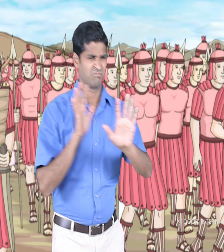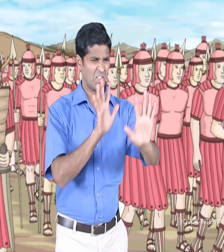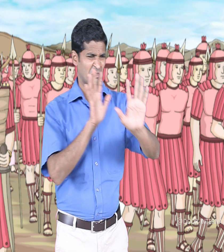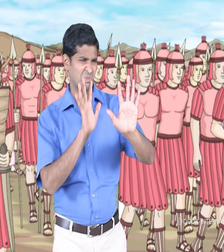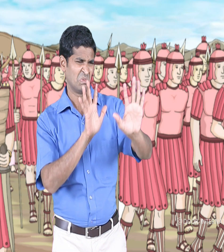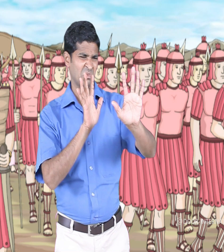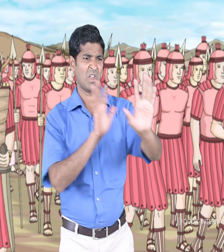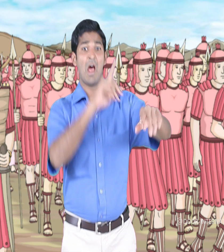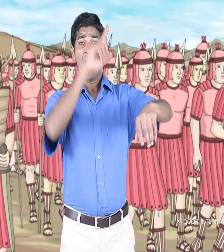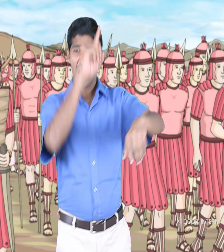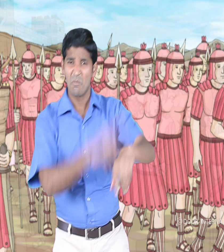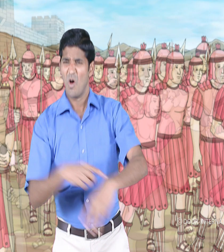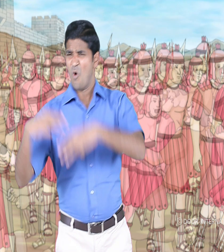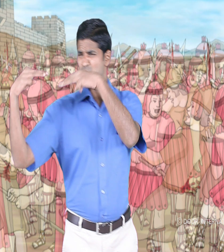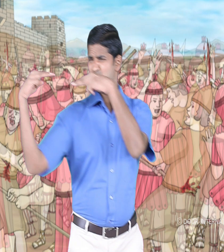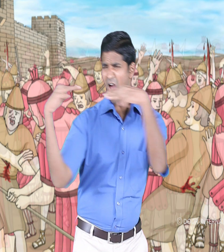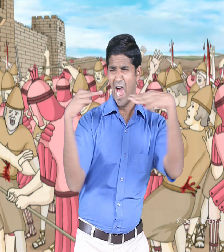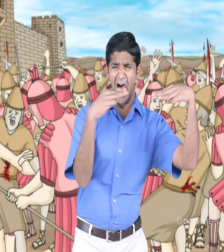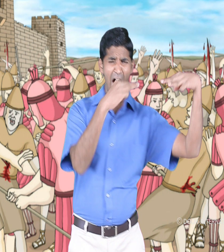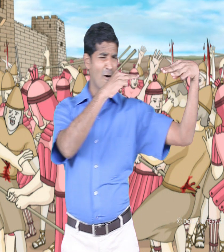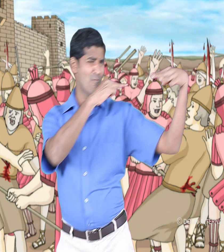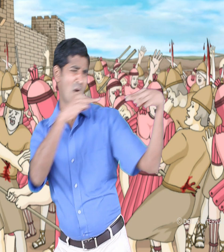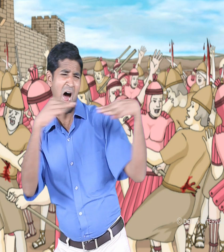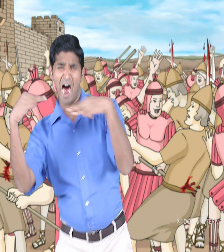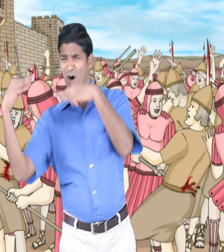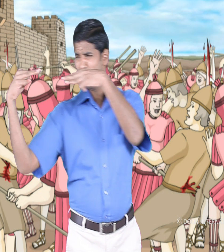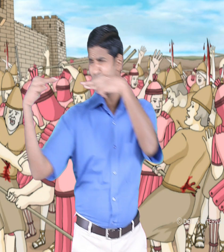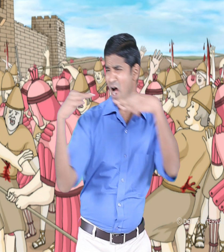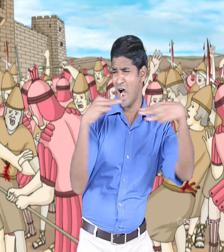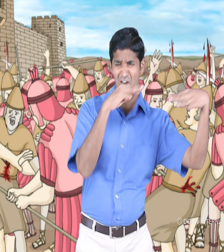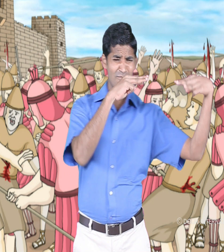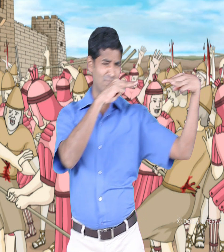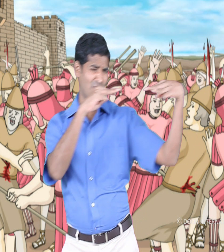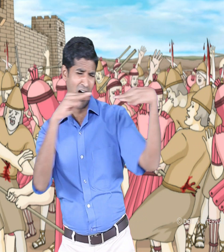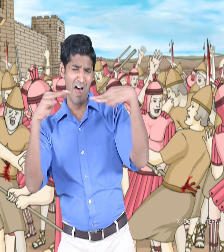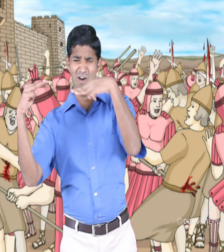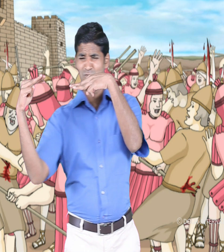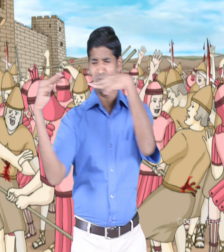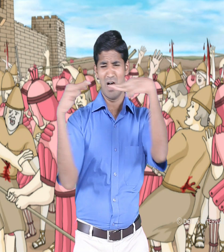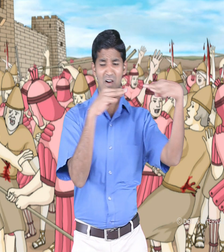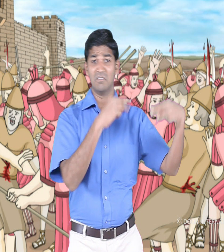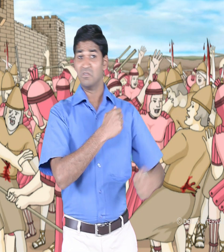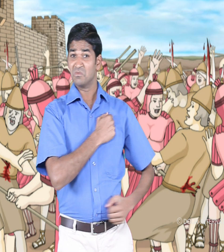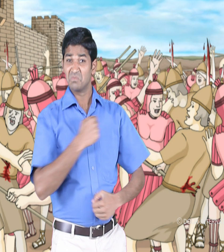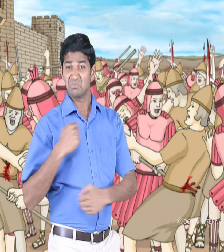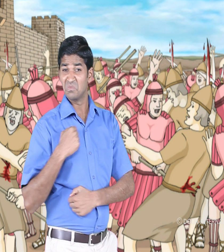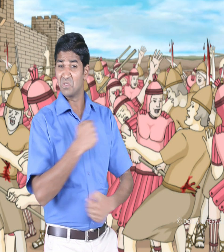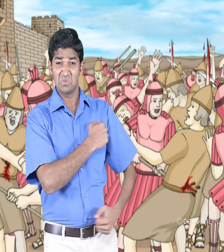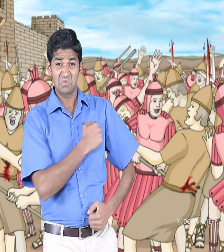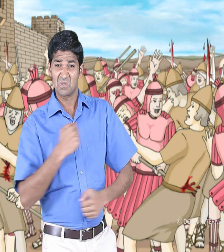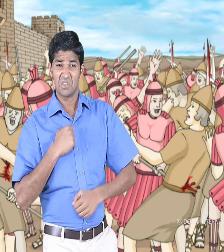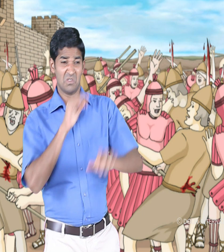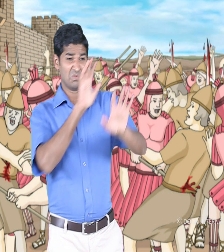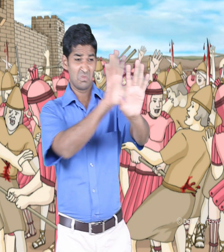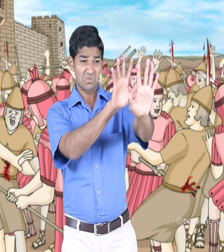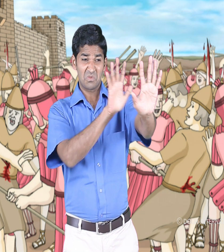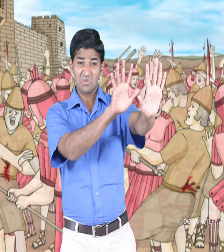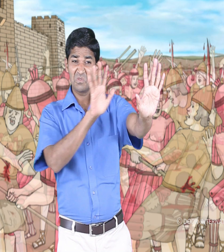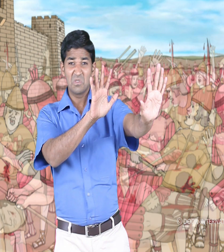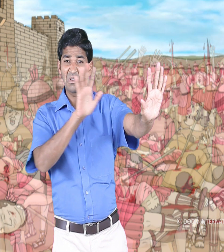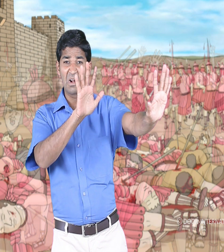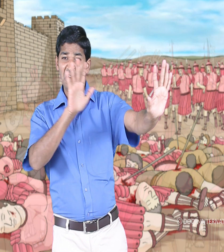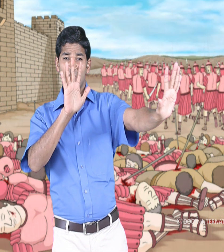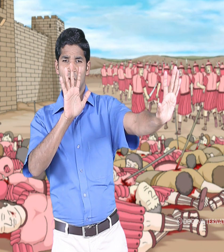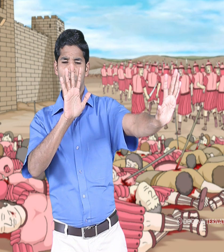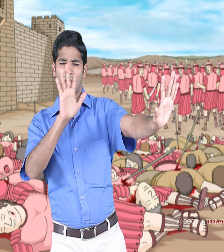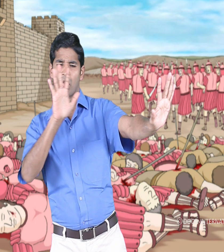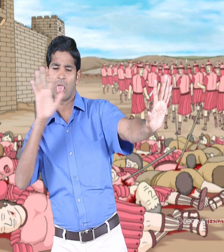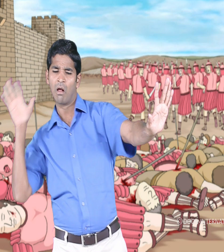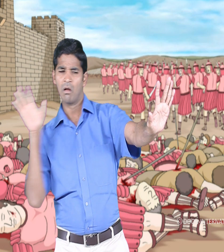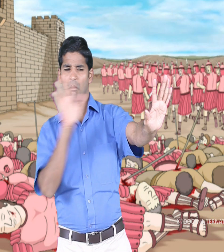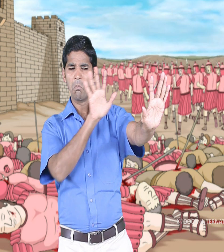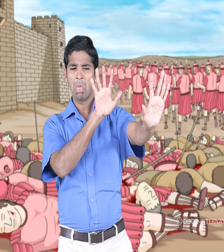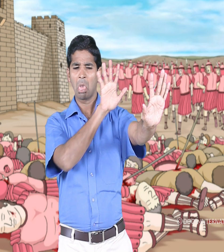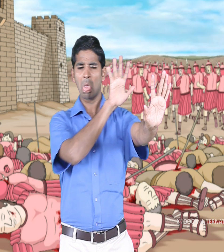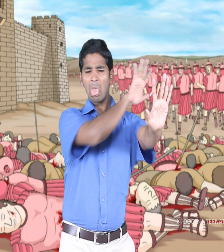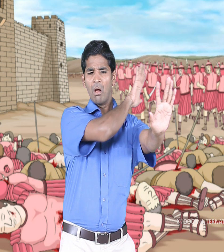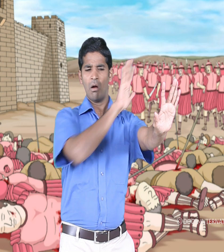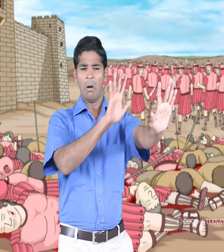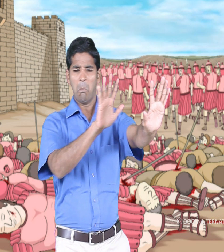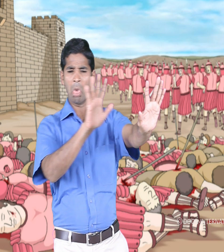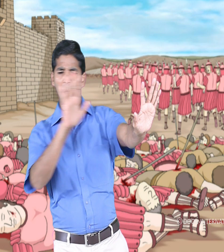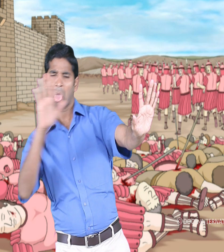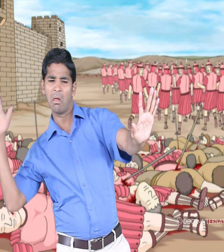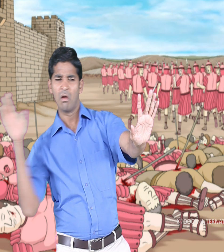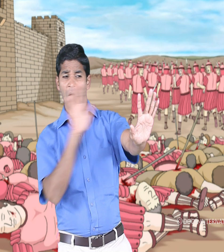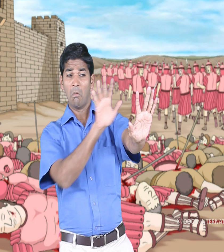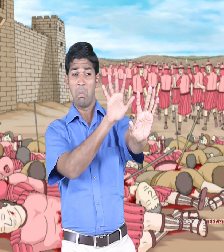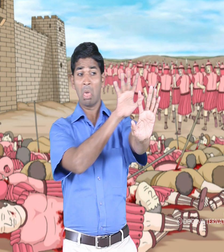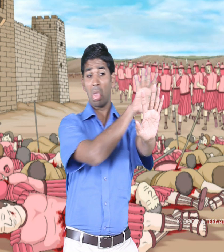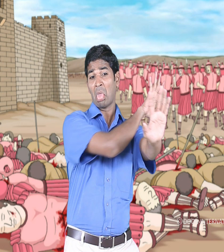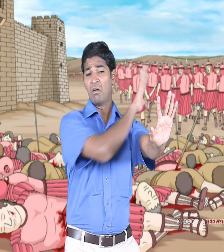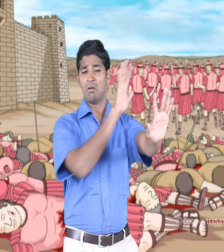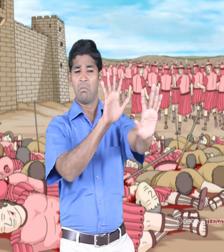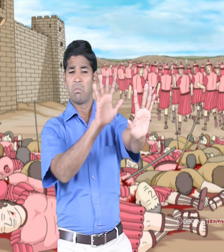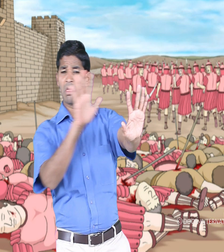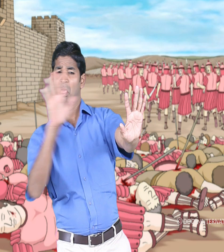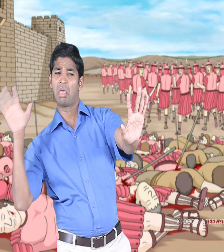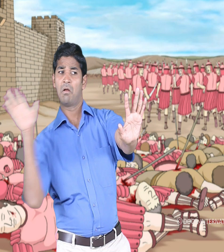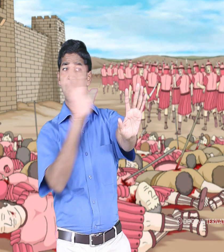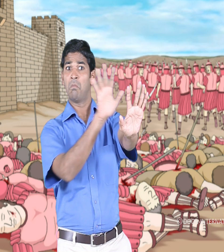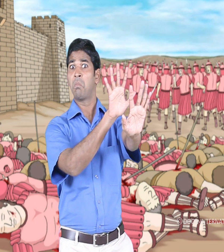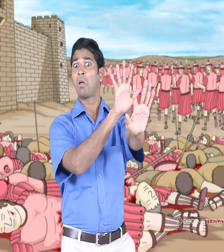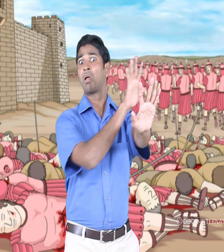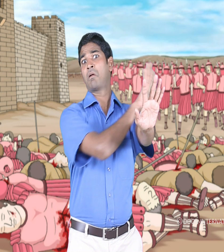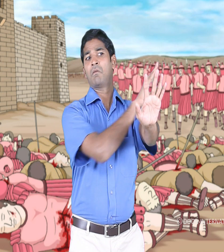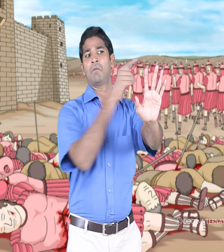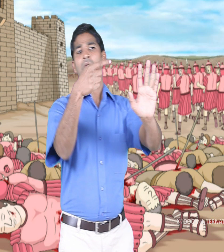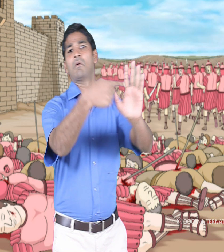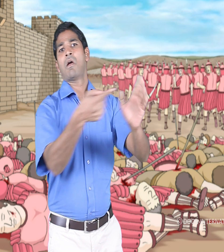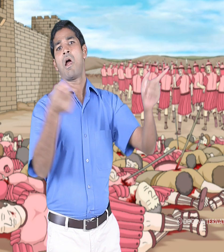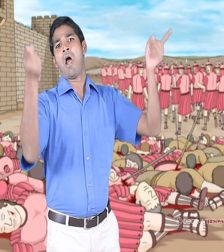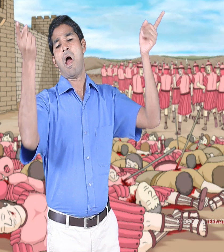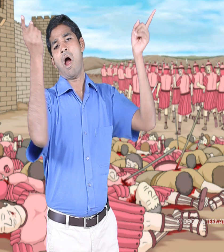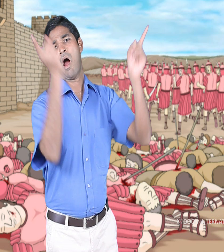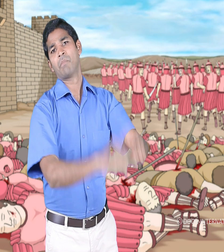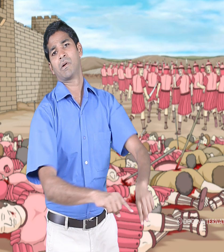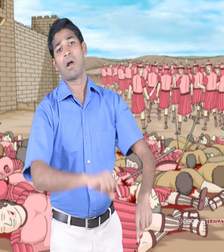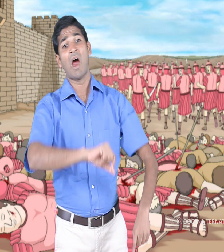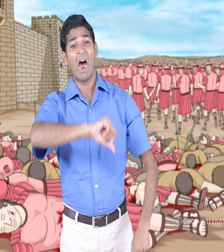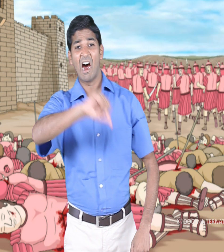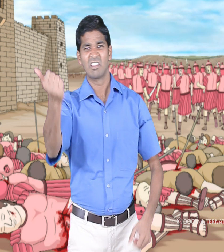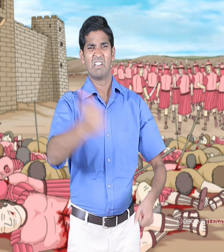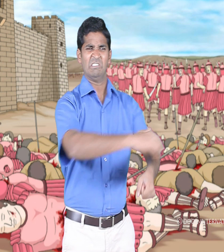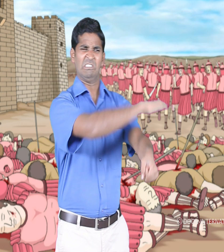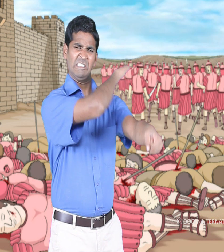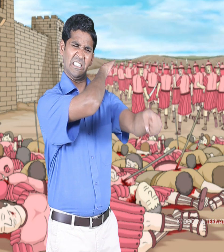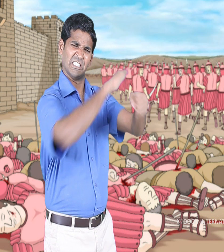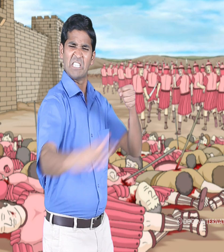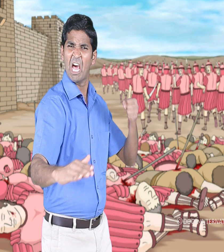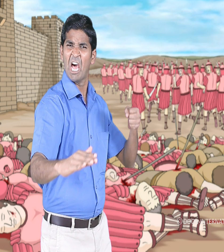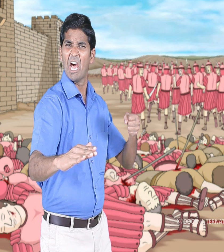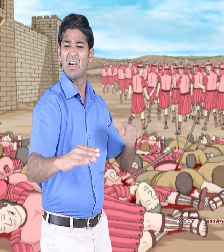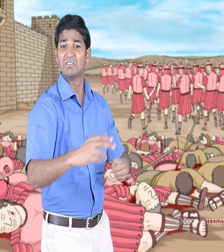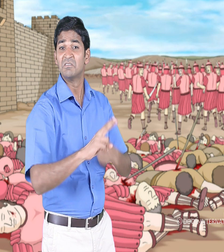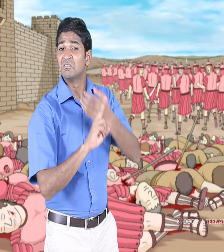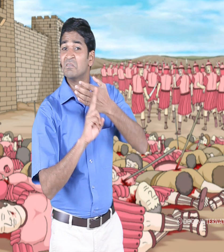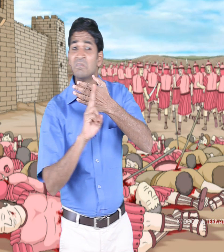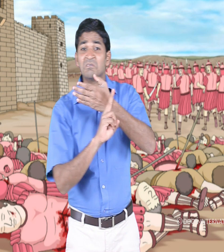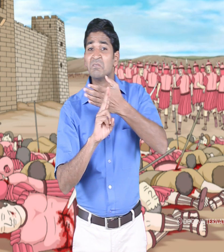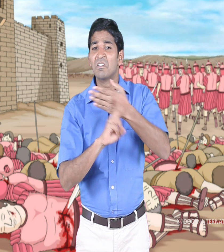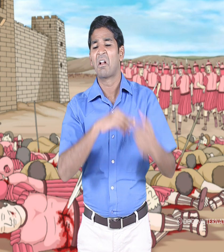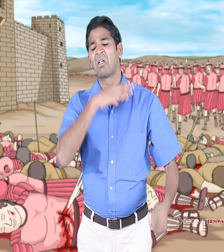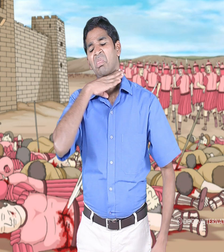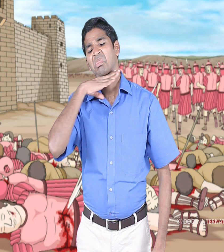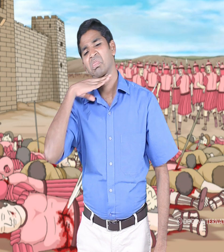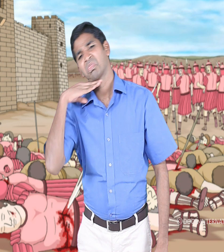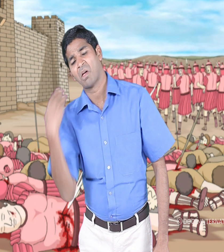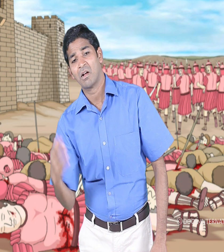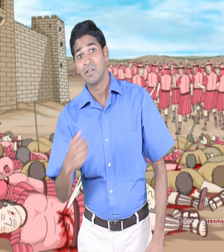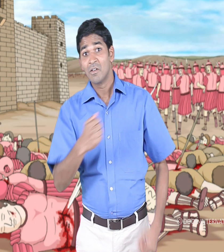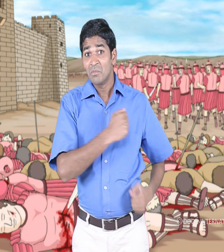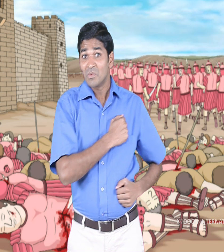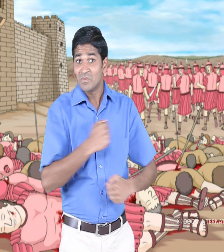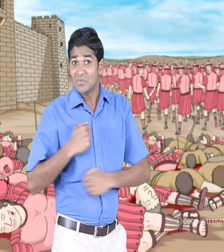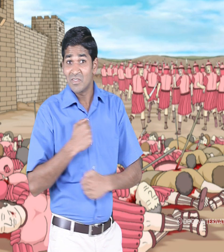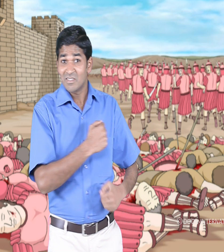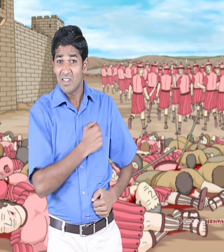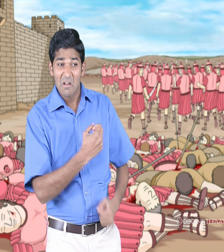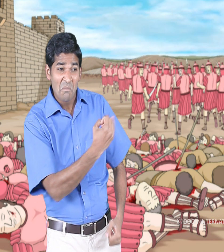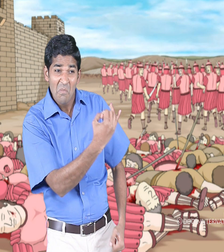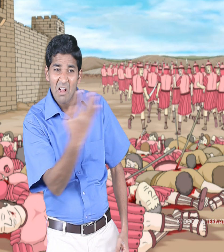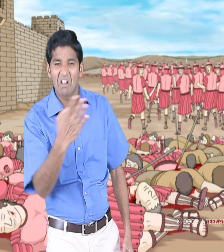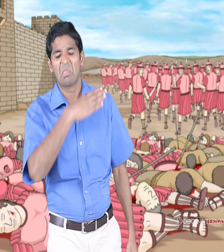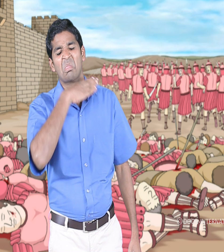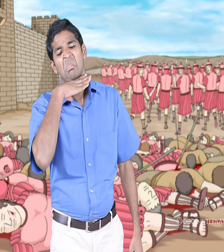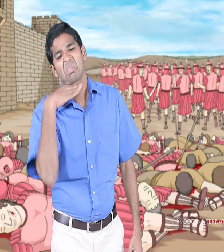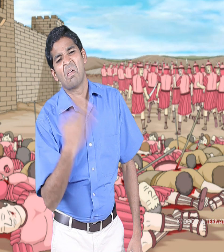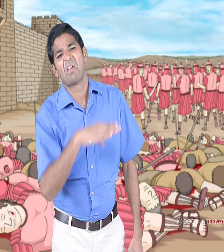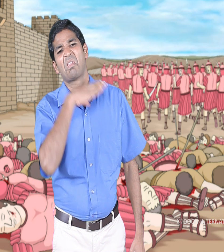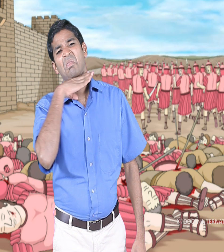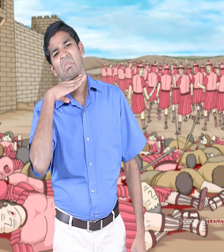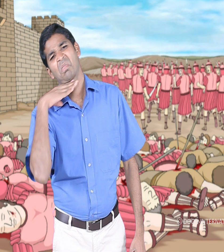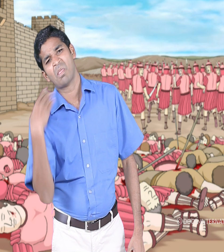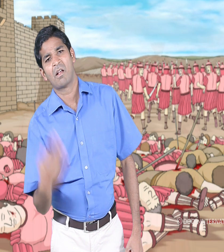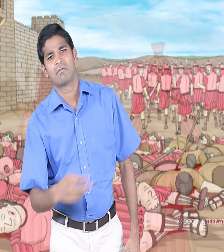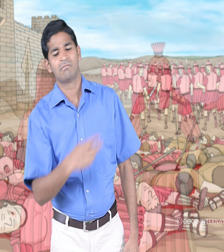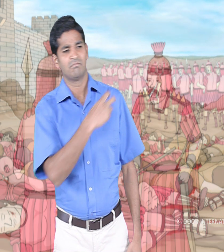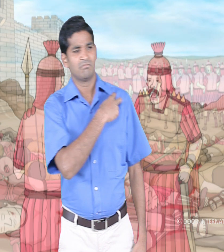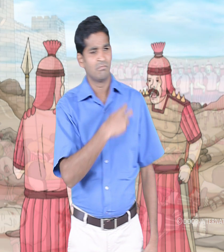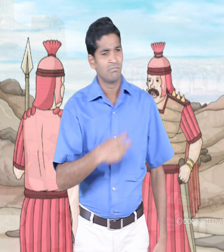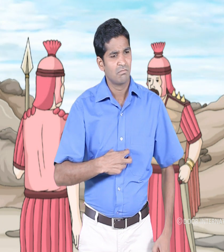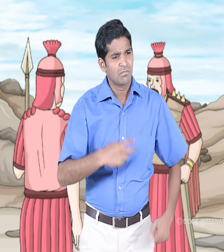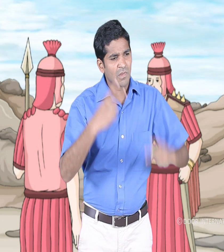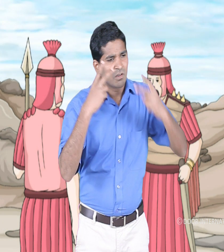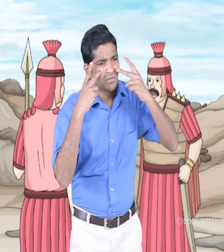And when the men of the city came out and fought against Joab, some of David’s servants fell, and Uriah the Hittite also died.